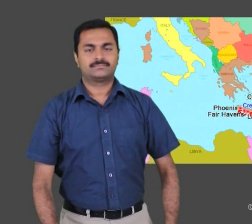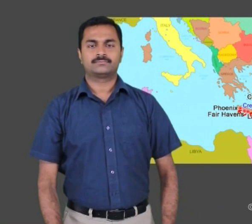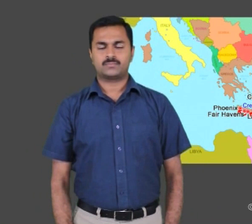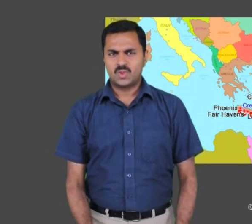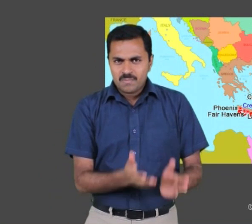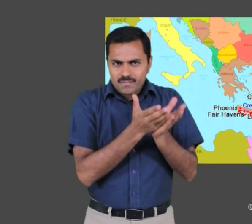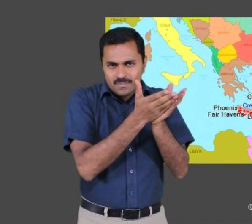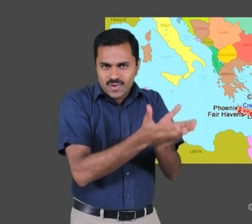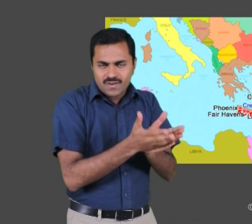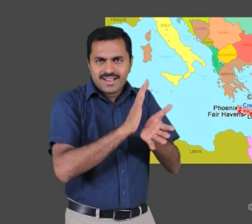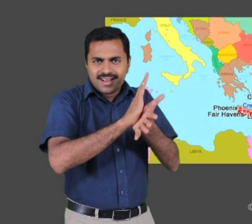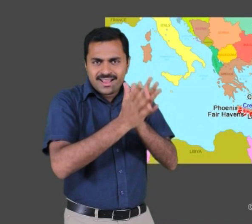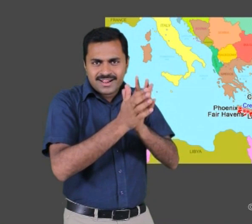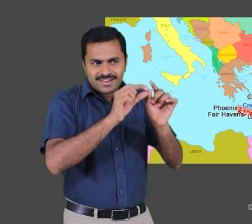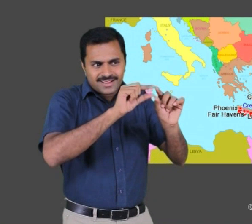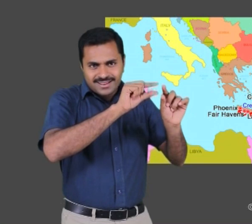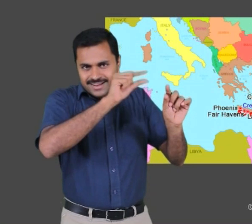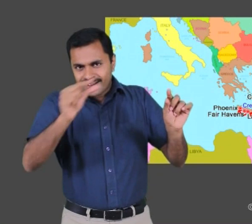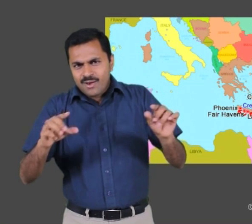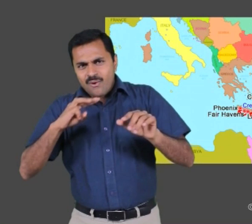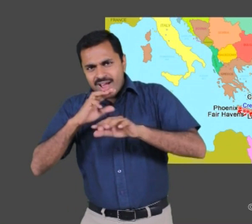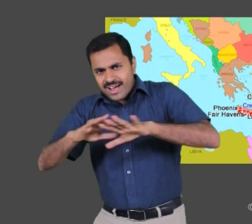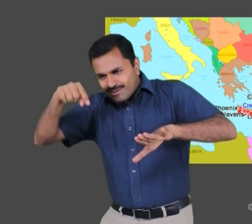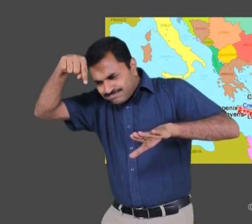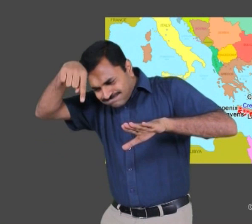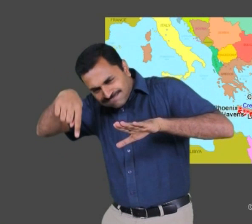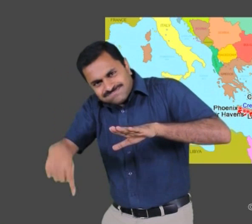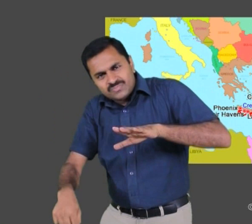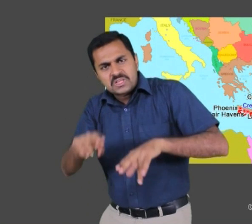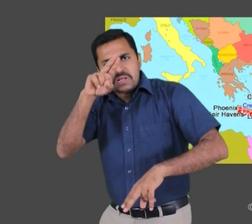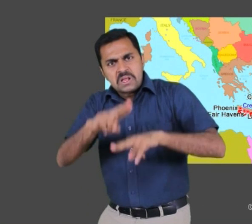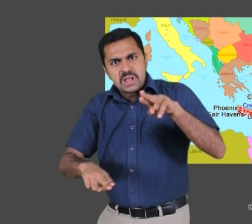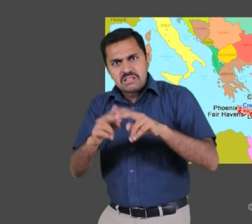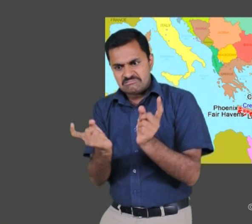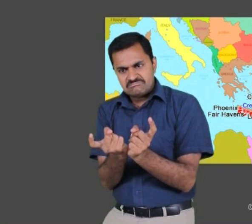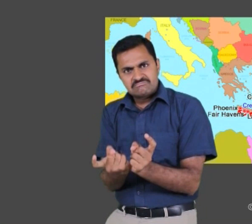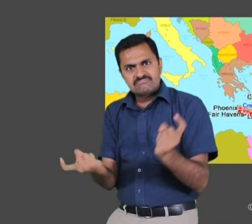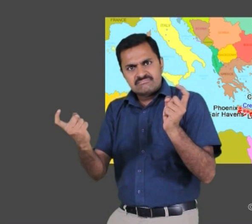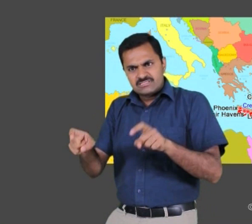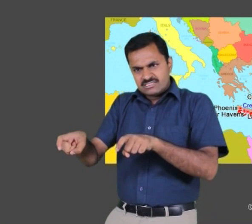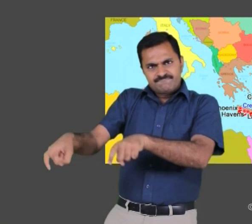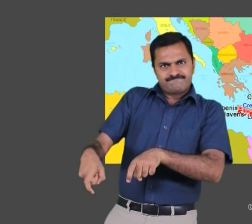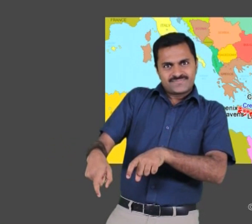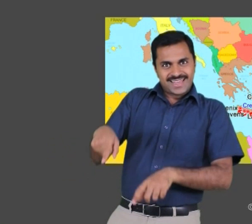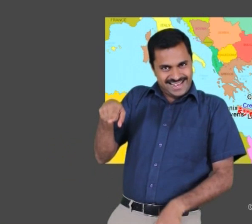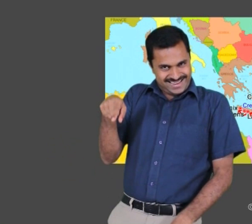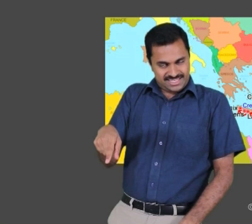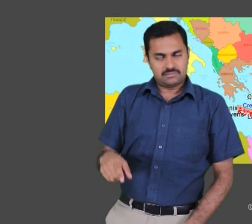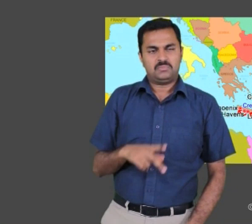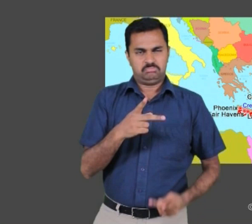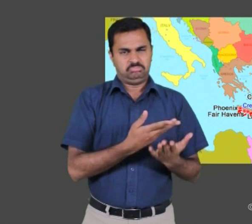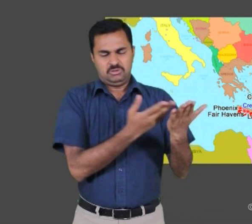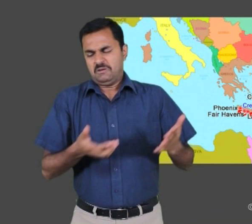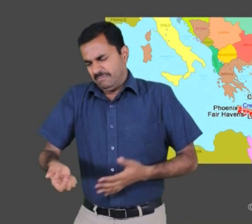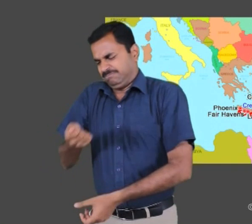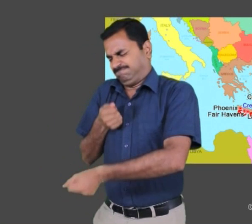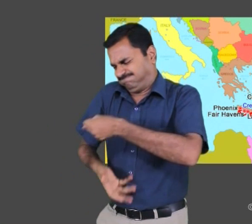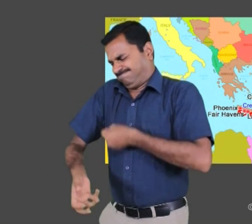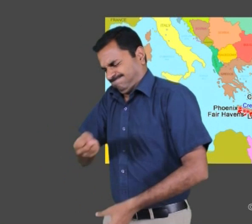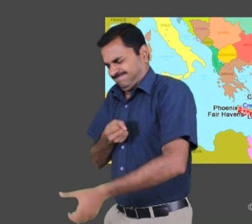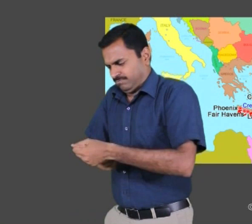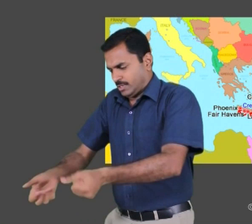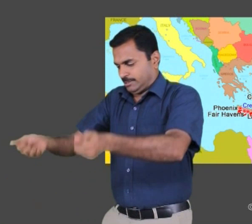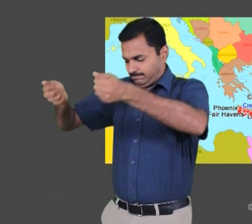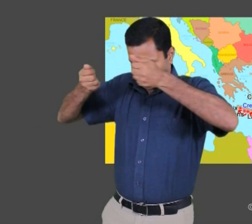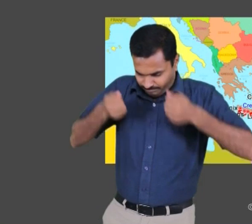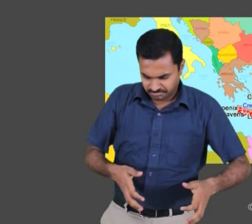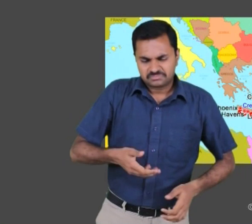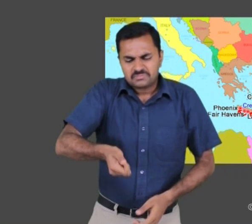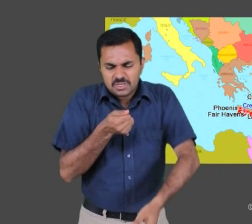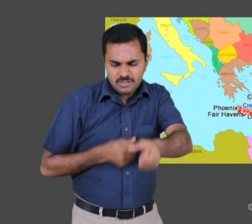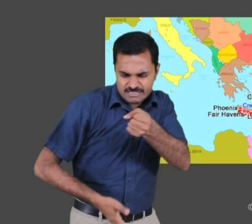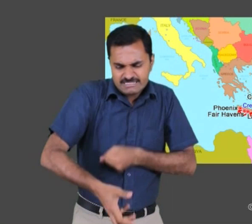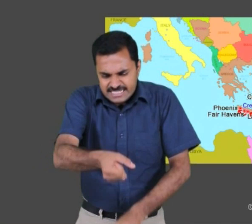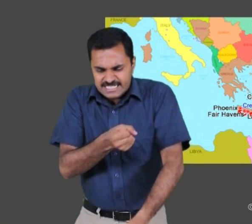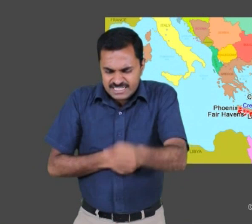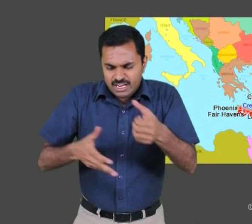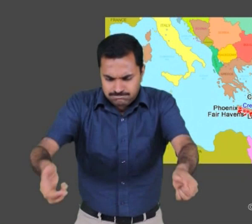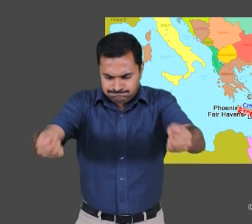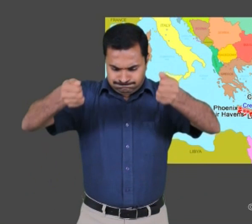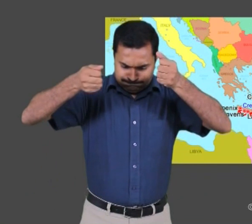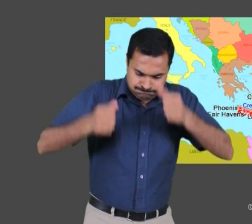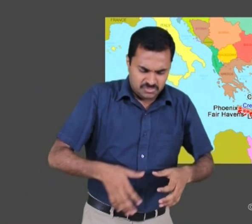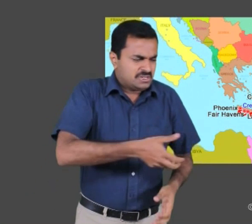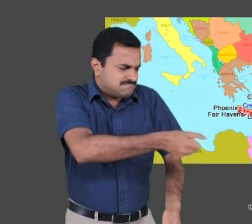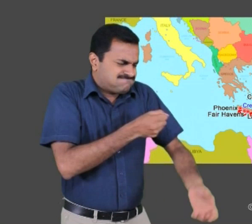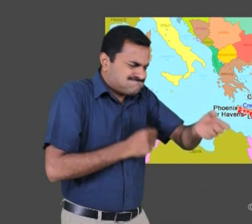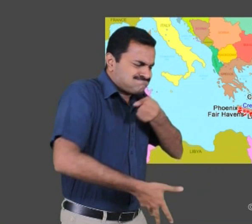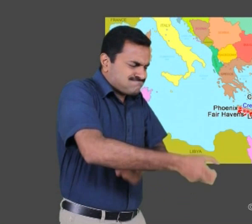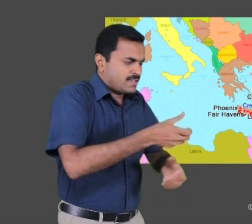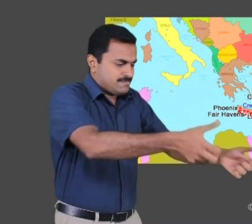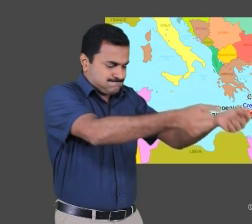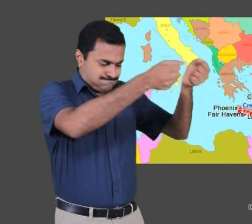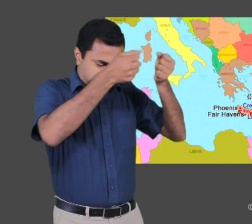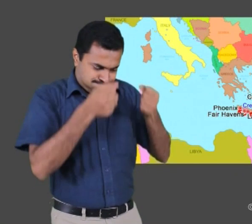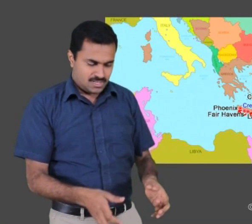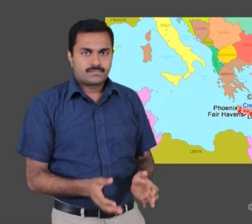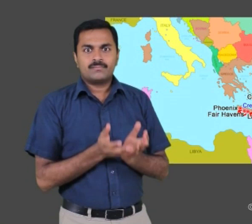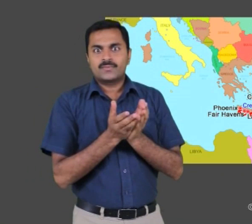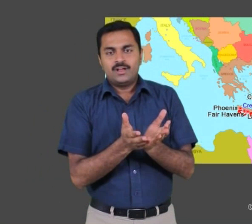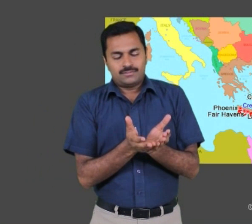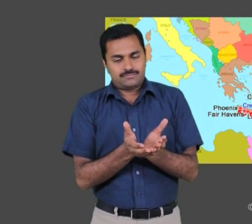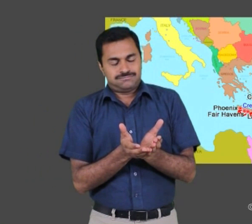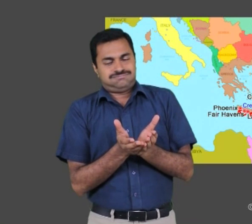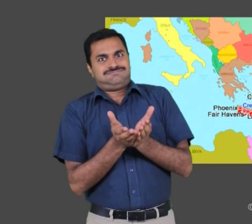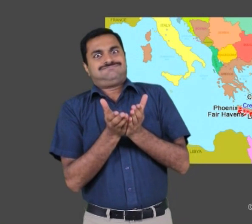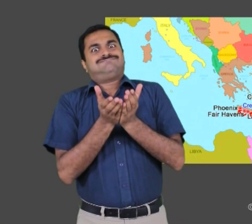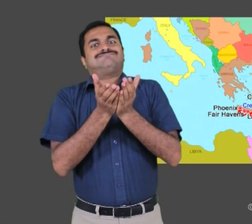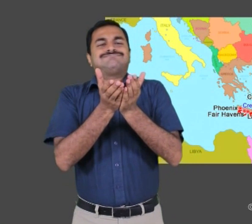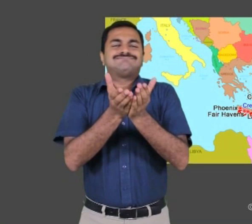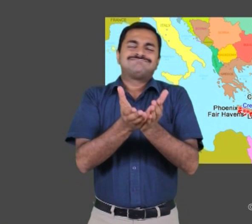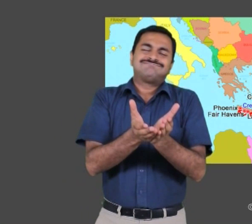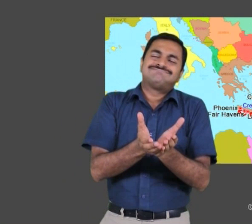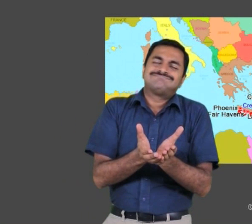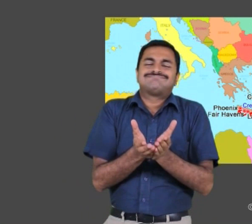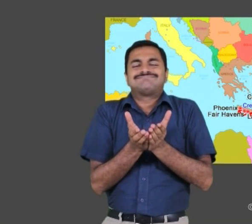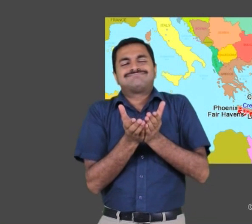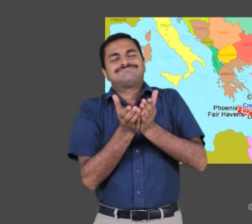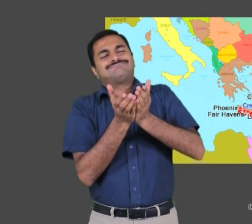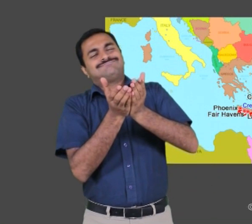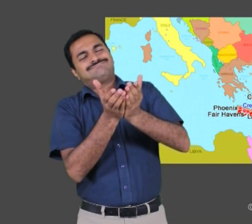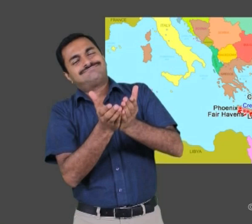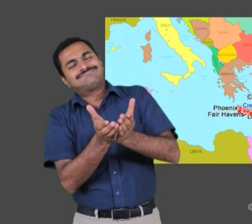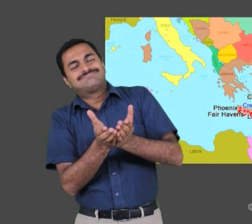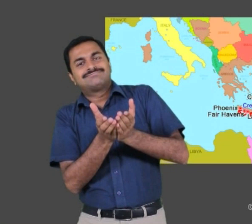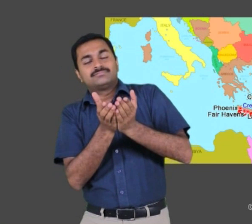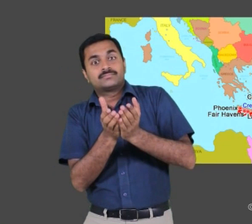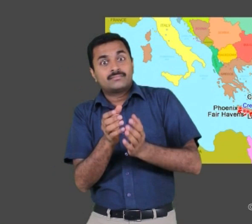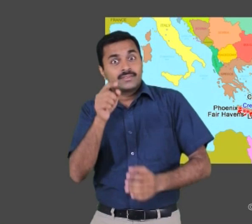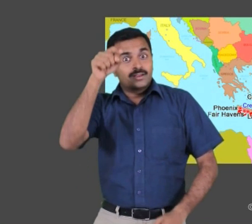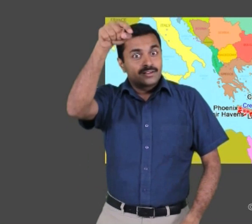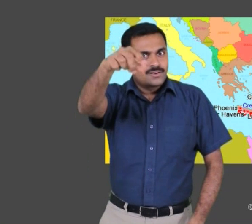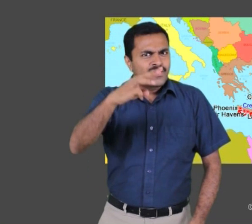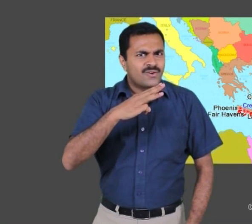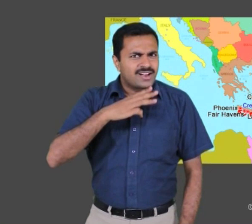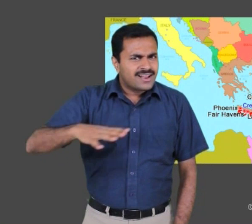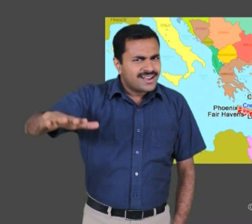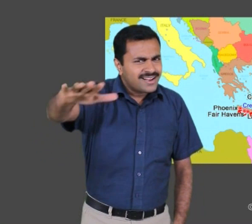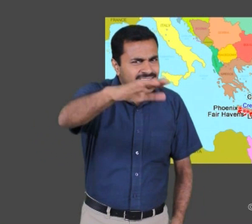When a gentle south wind began to blow, they thought they had their opportunity.